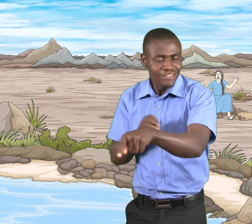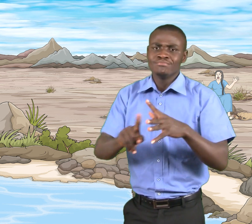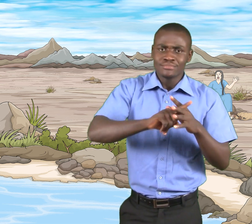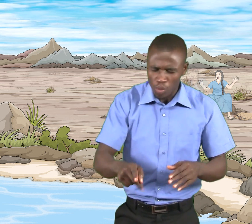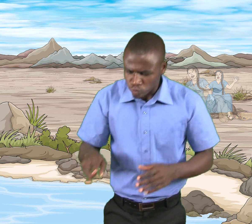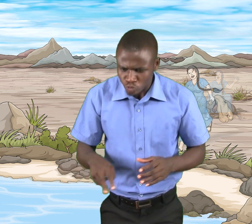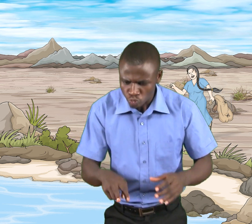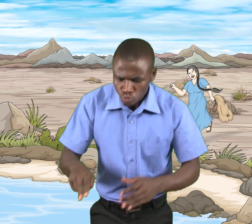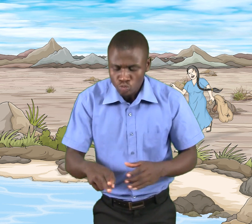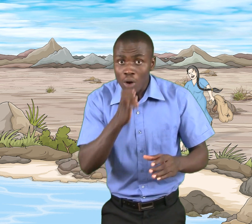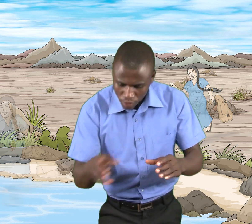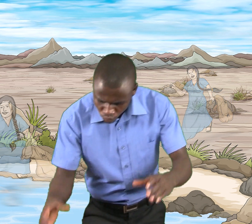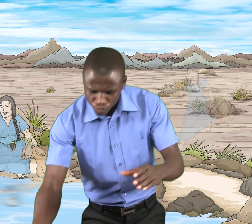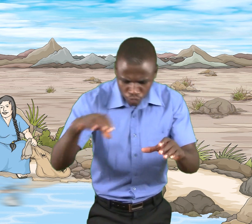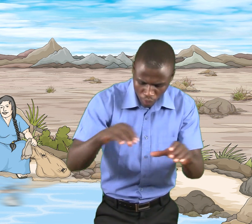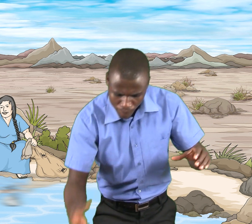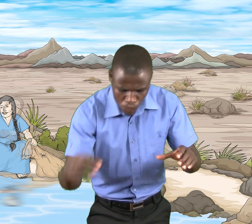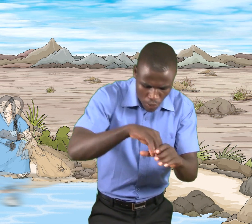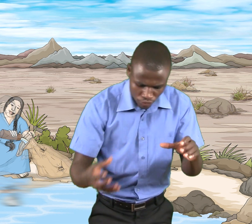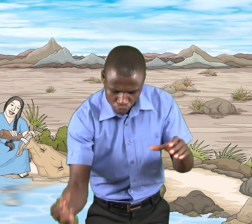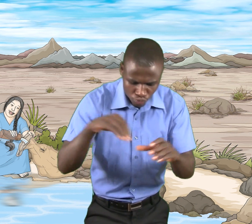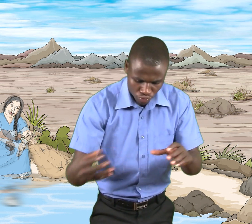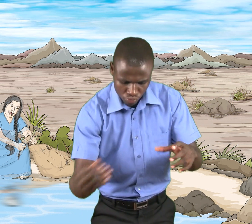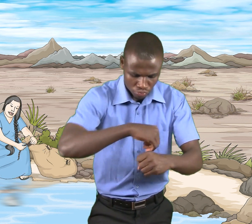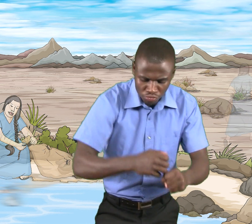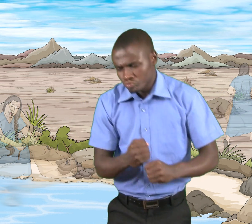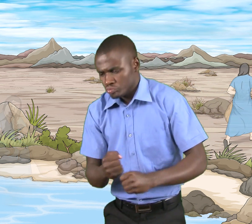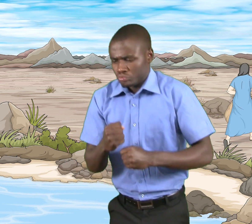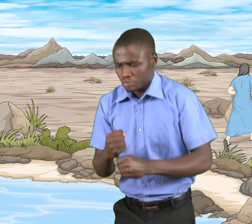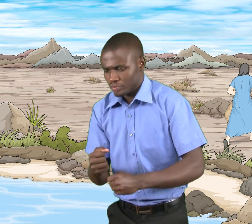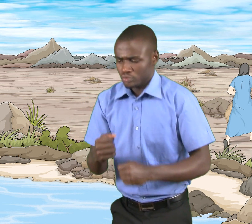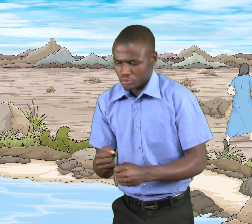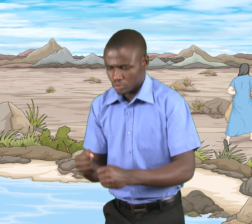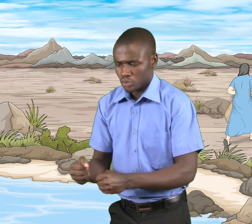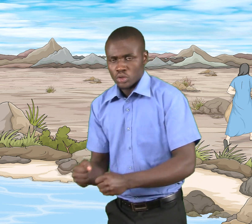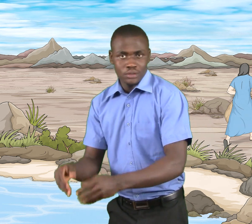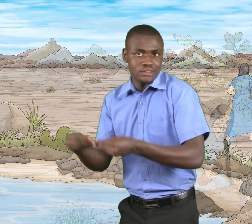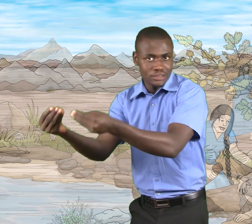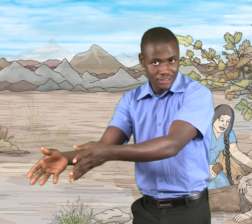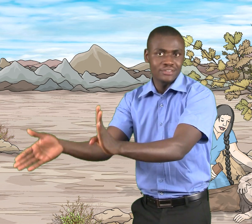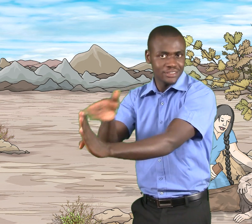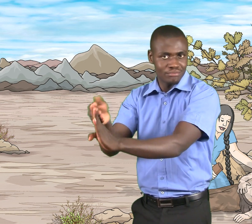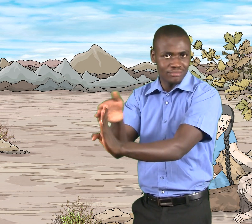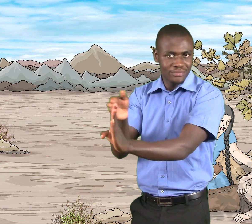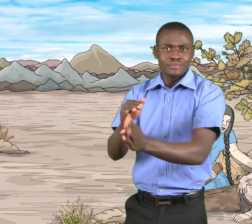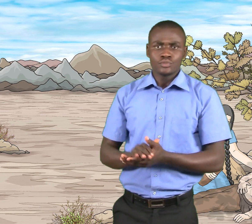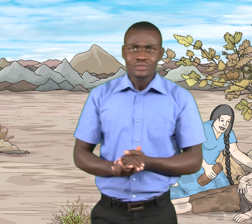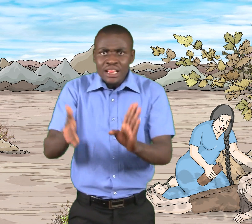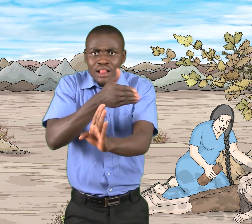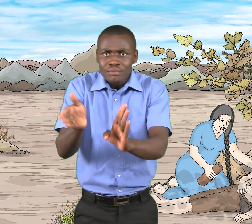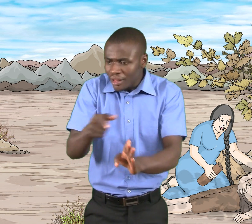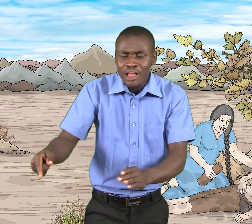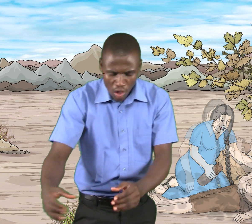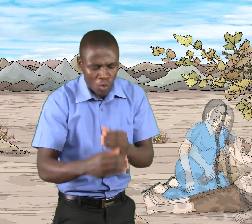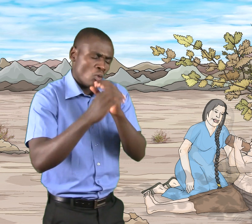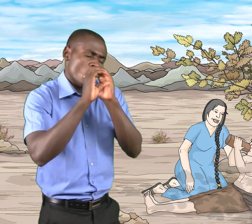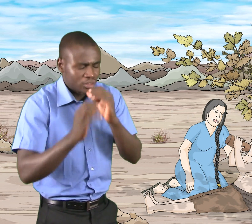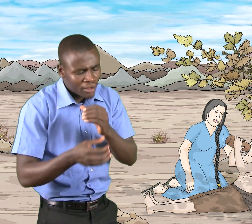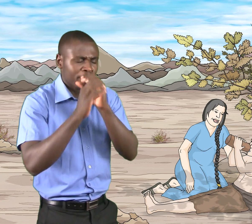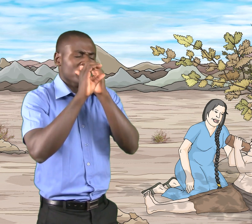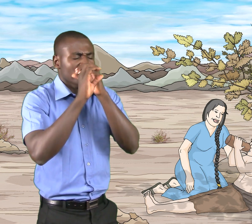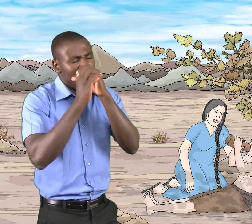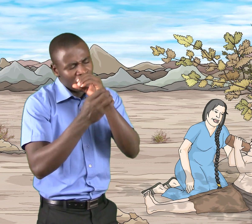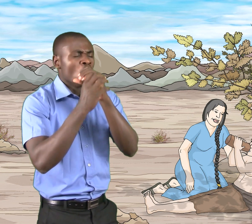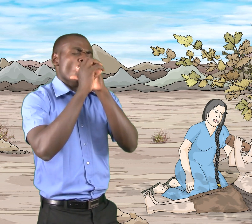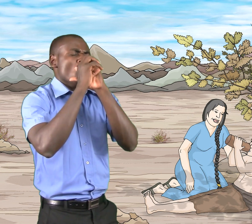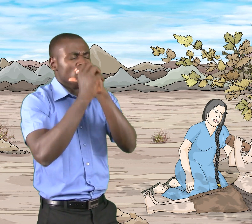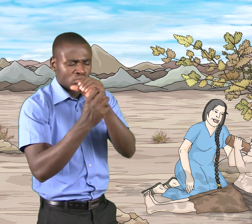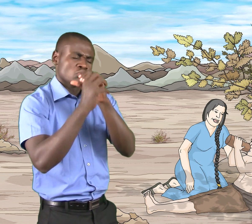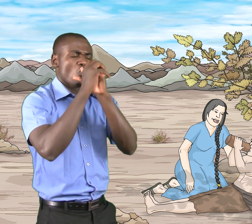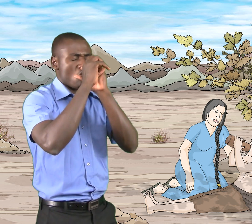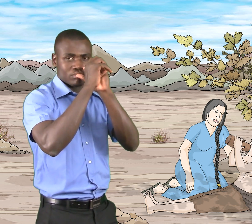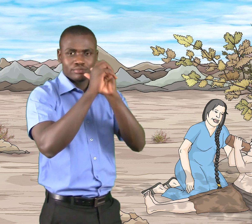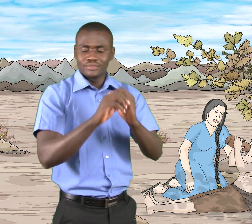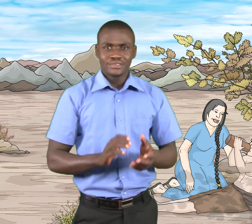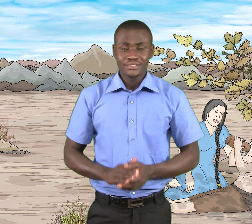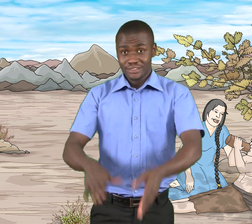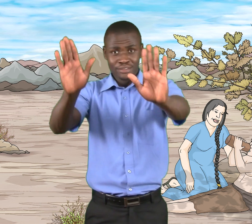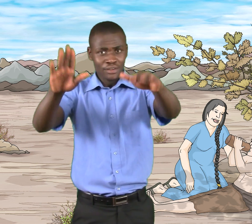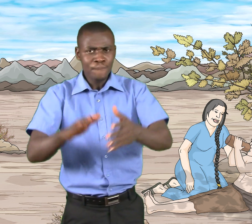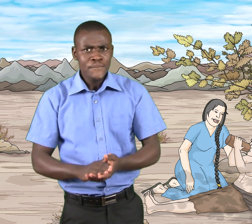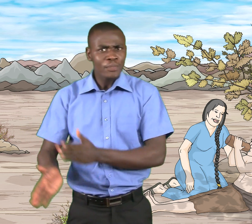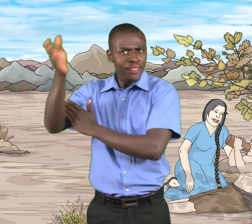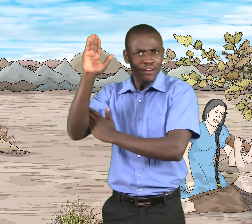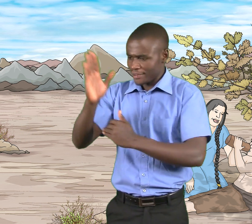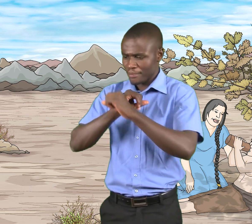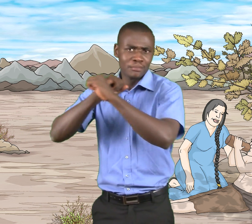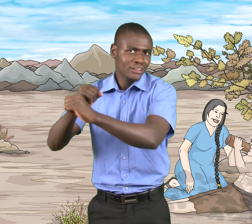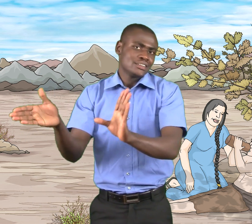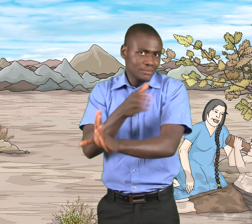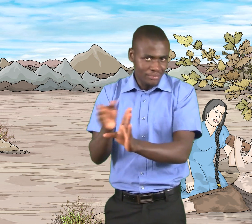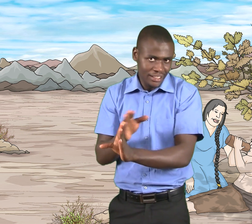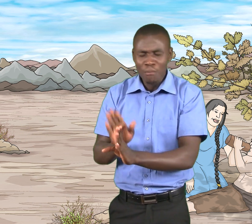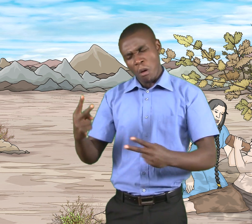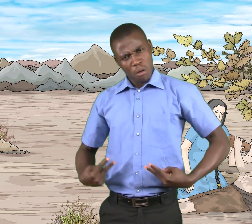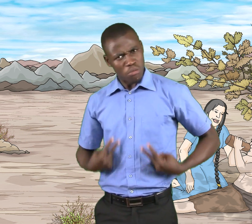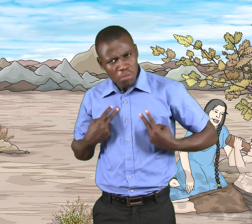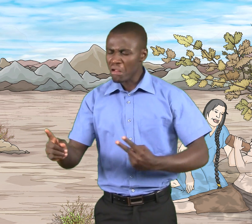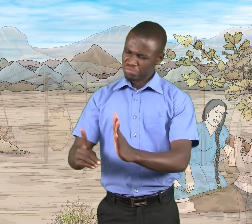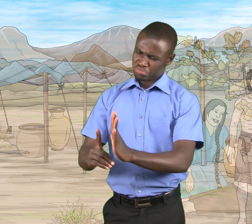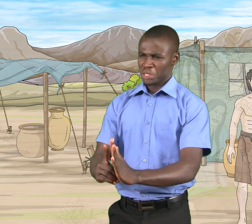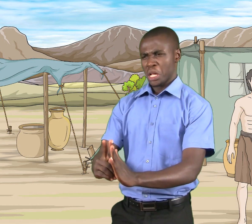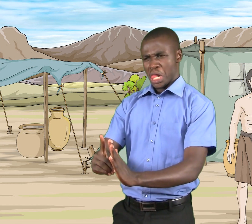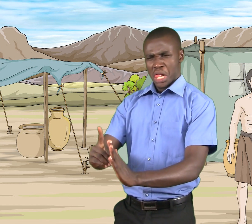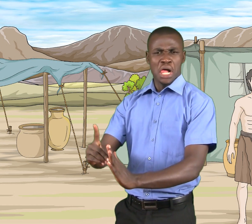So she went and filled the skin with water and gave the boy a drink.